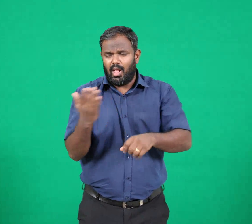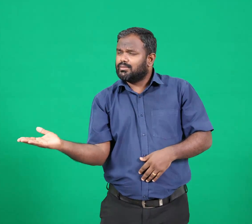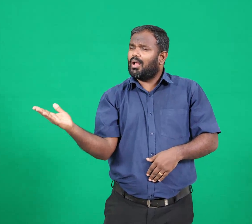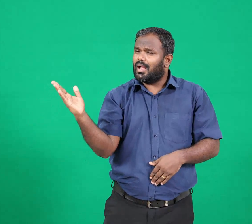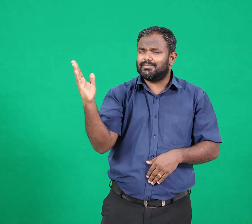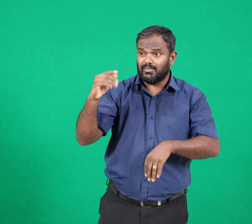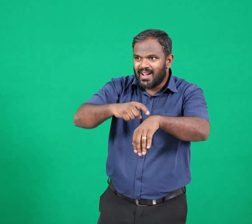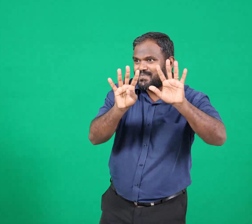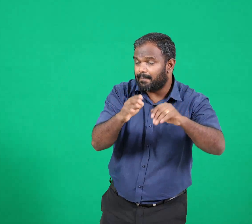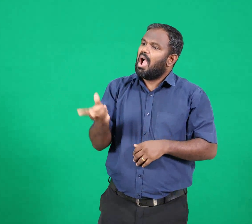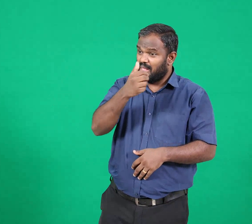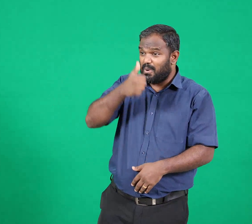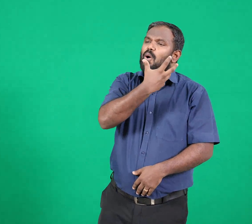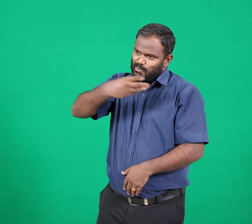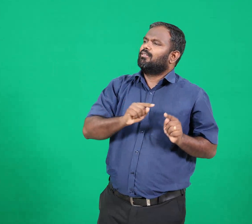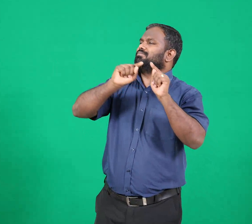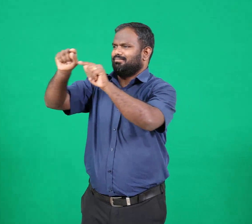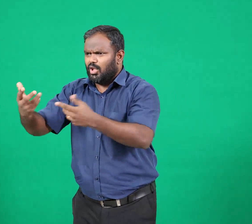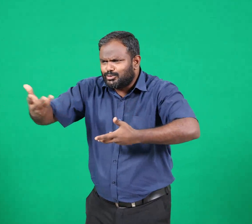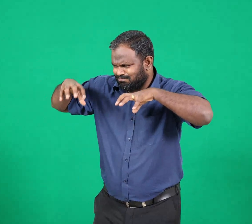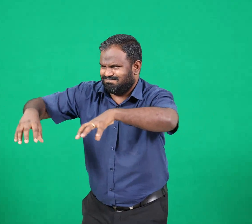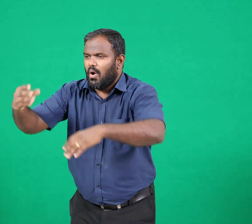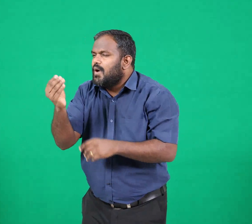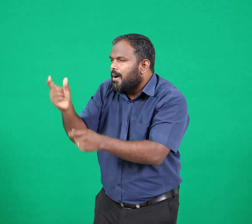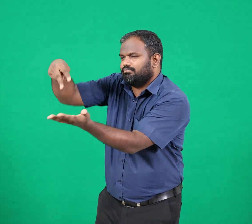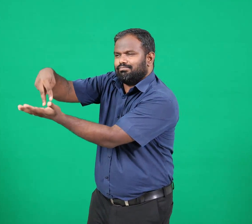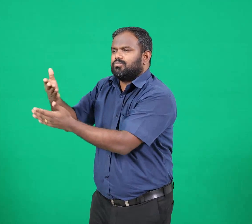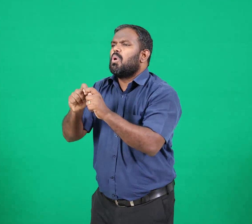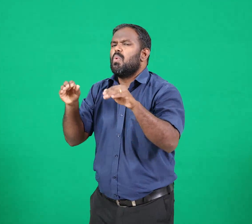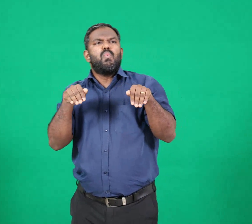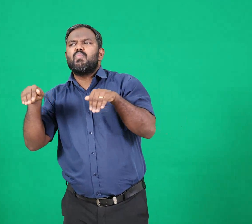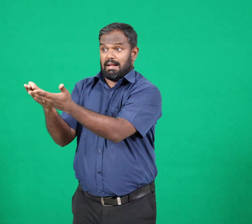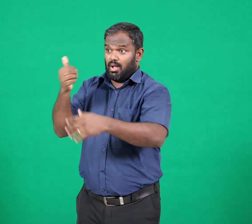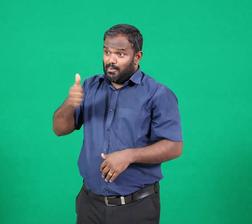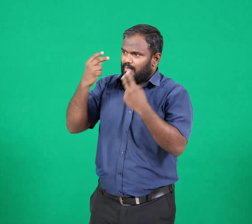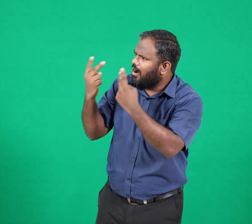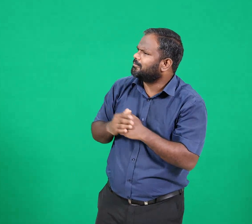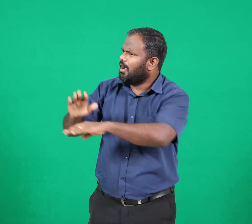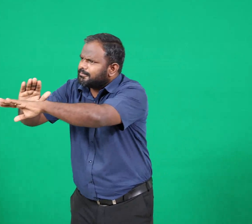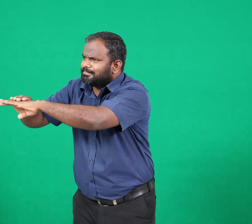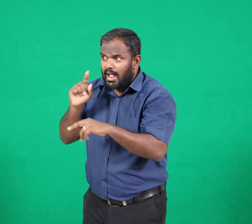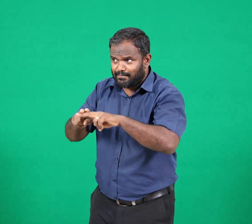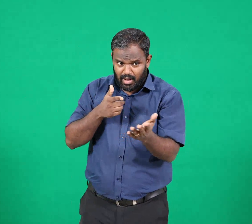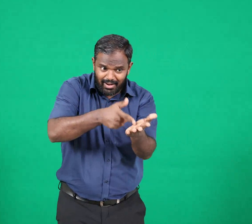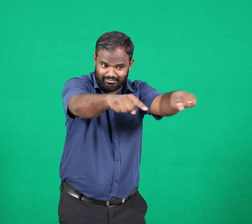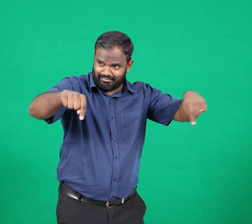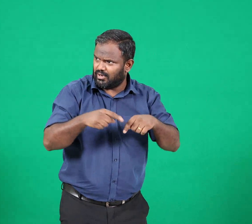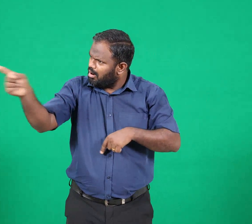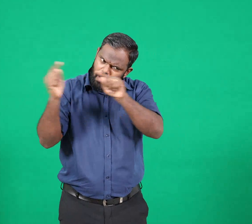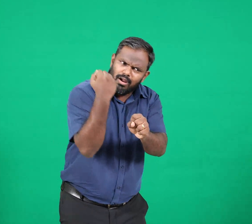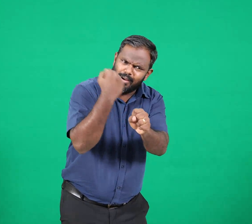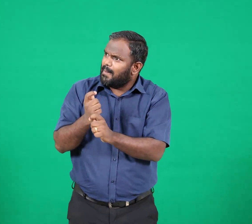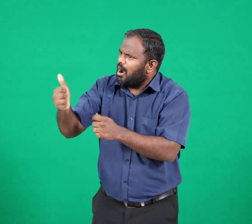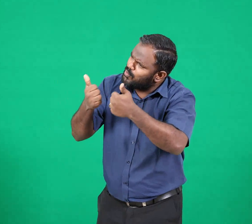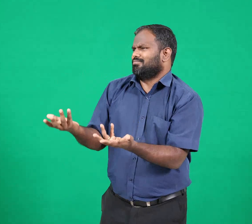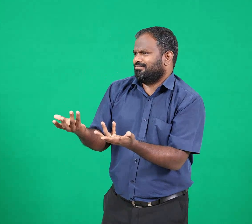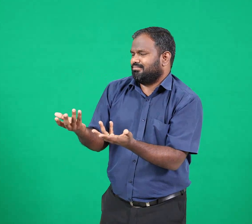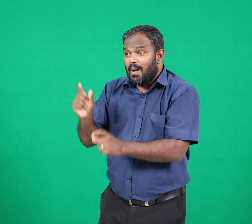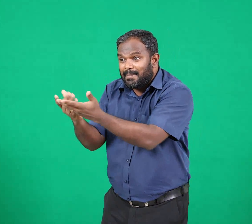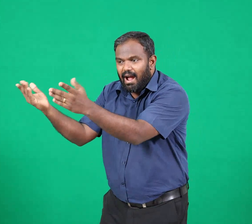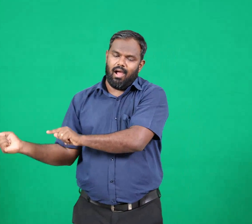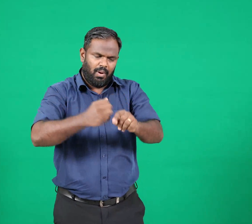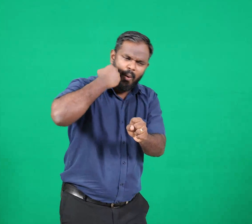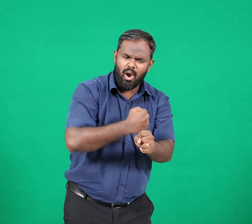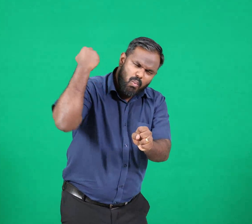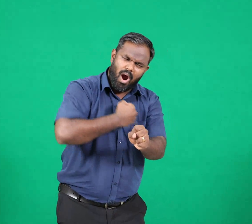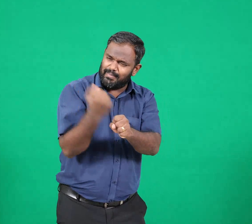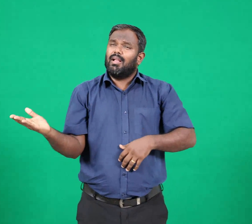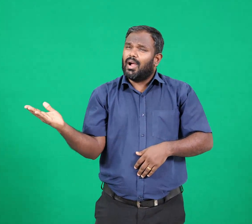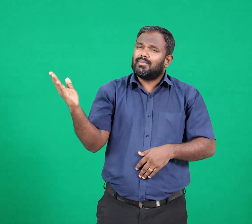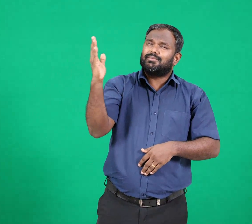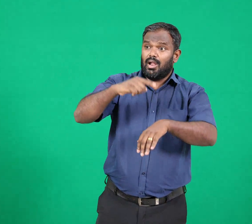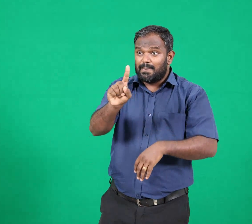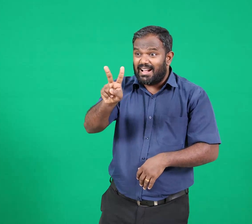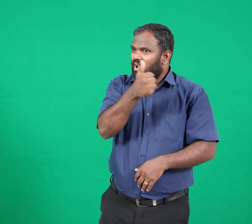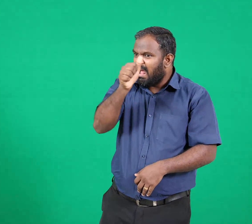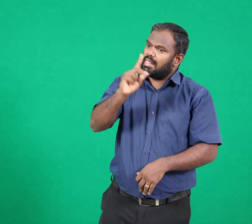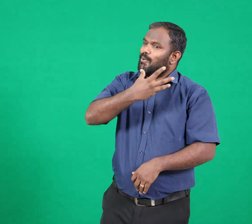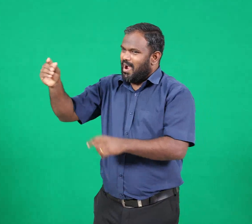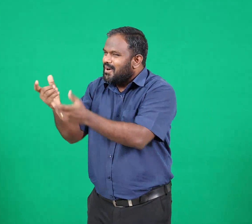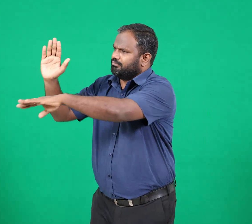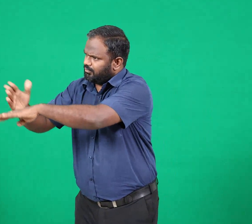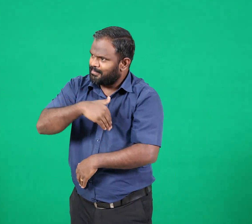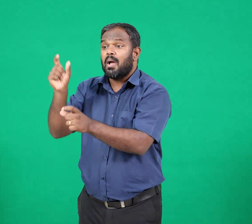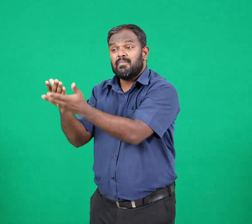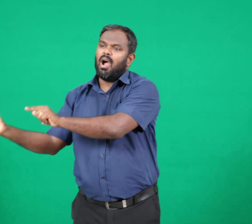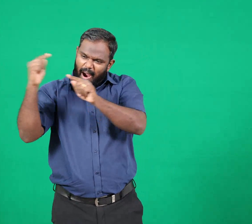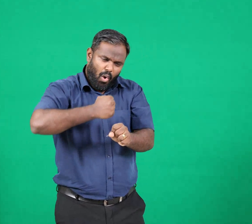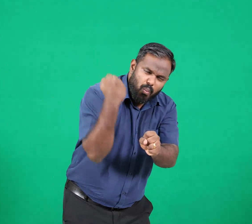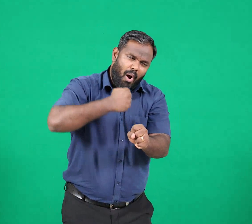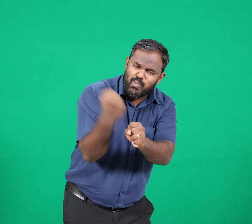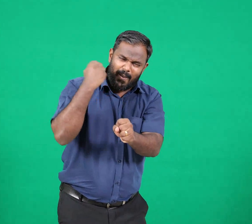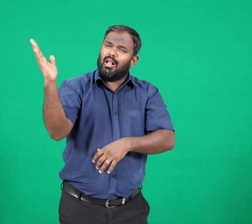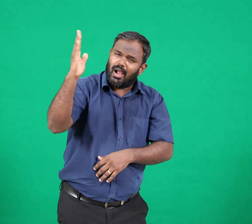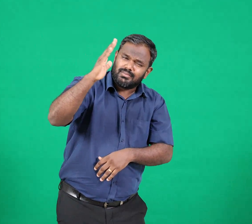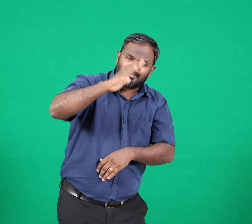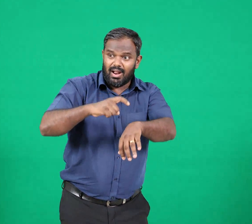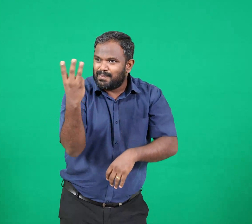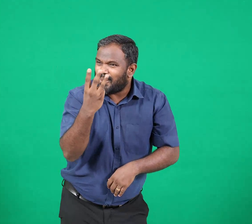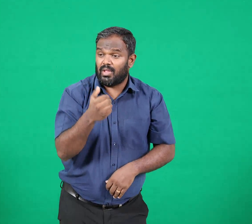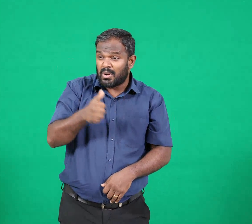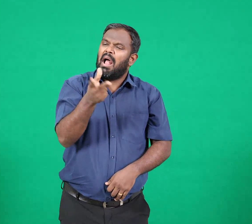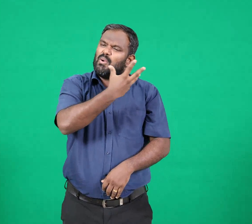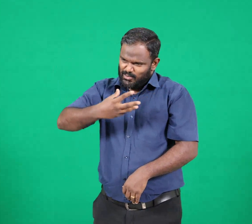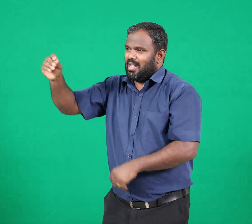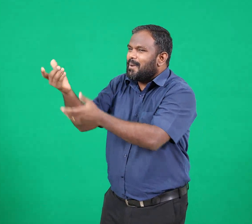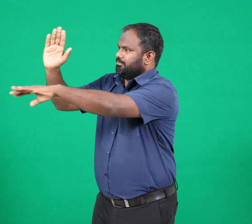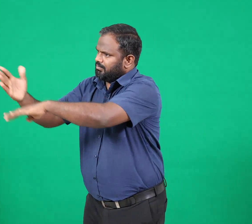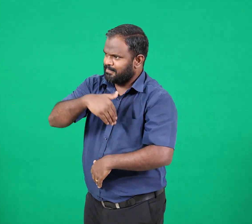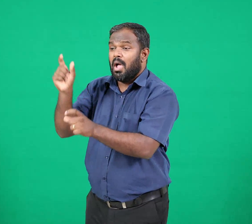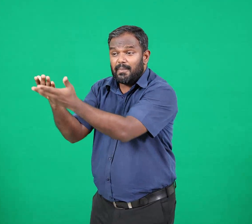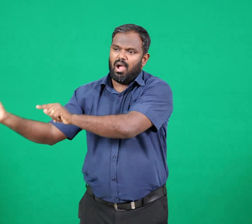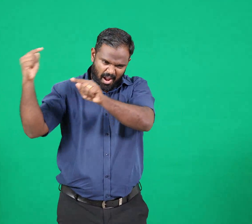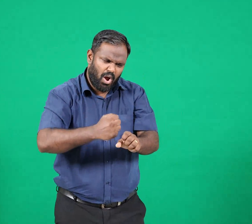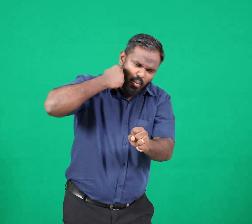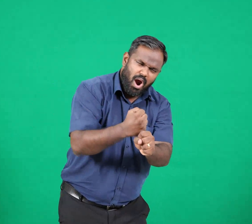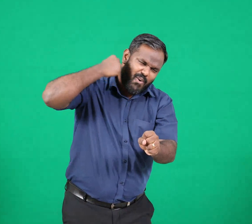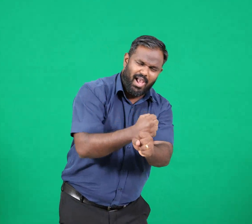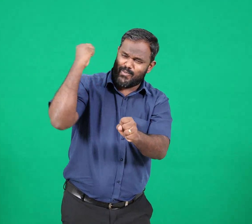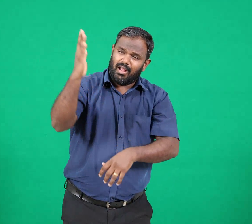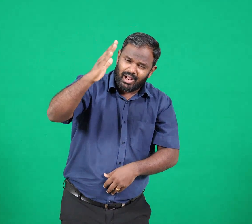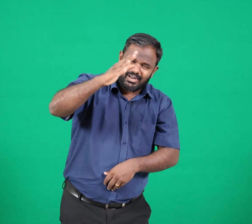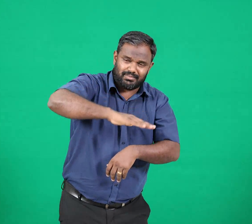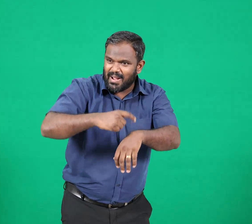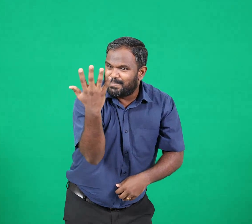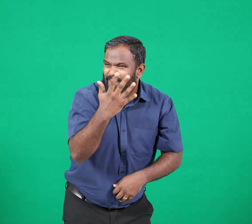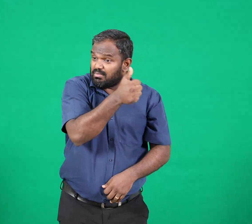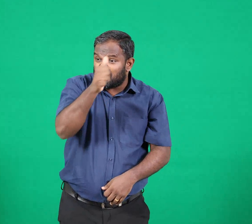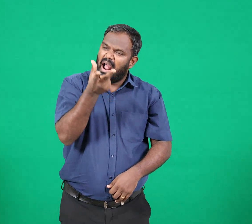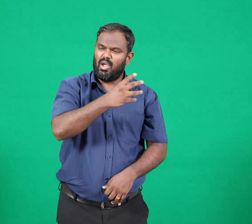He went out again about the sixth hour and the ninth hour and did the same thing. About the eleventh hour he went out and found still others standing around. ' Why have you been standing here all day long doing nothing?' he asked.